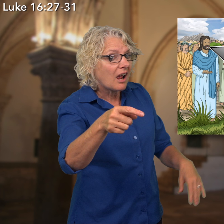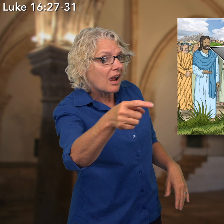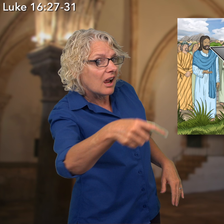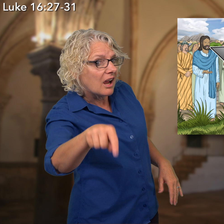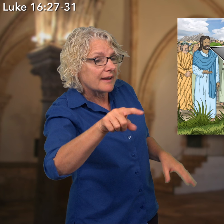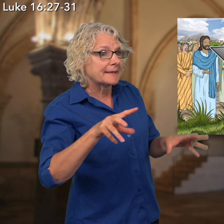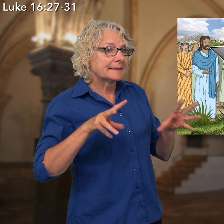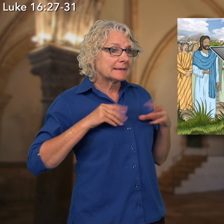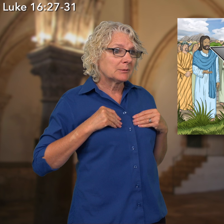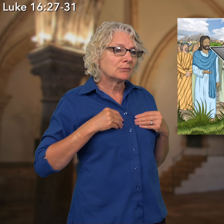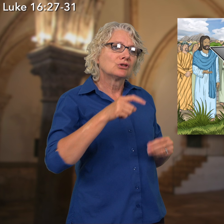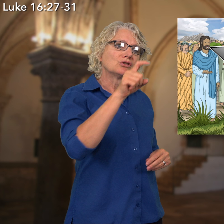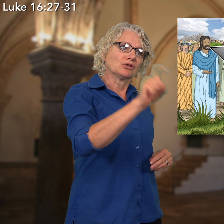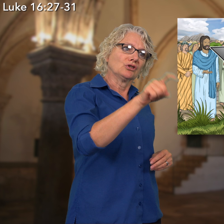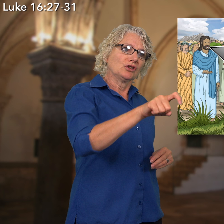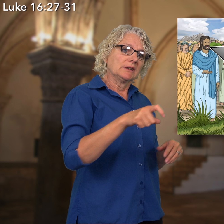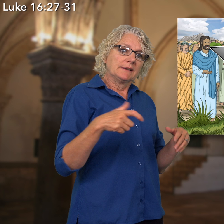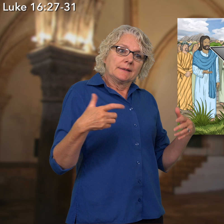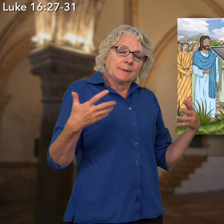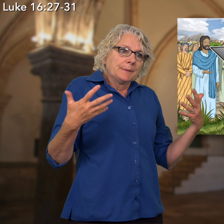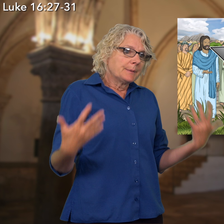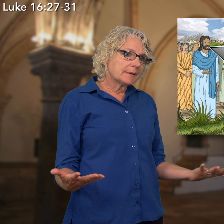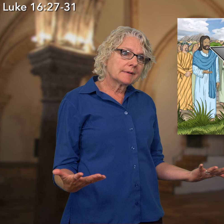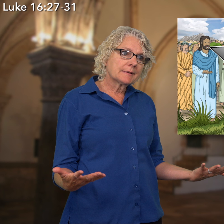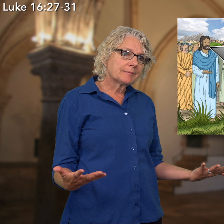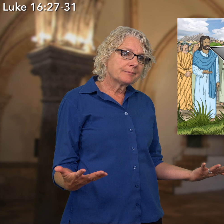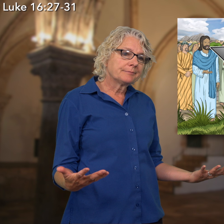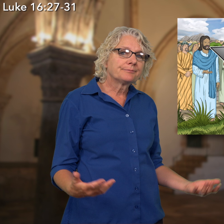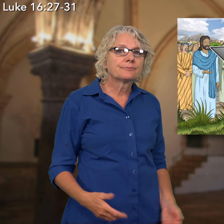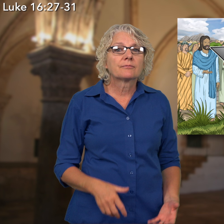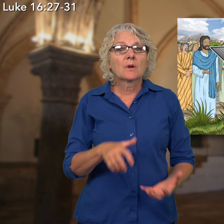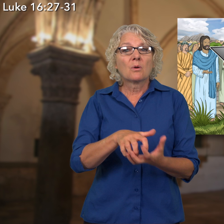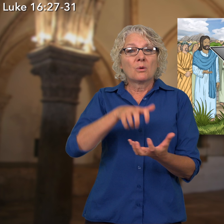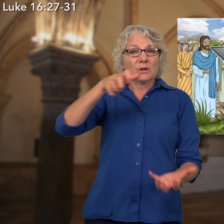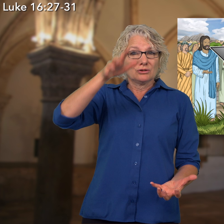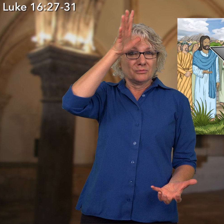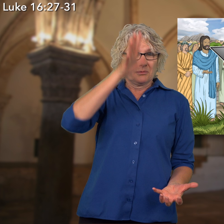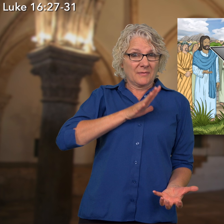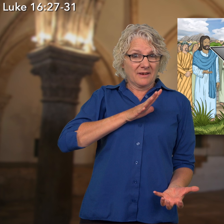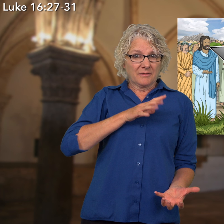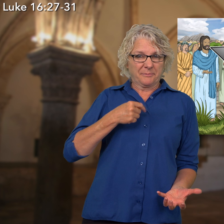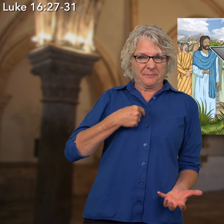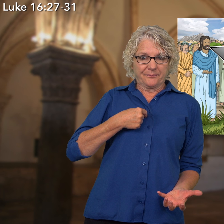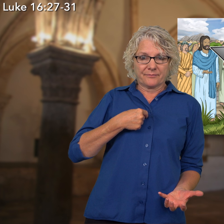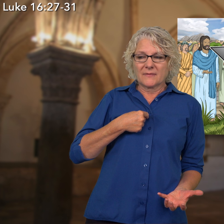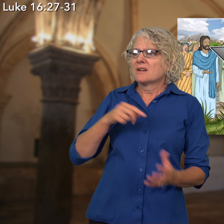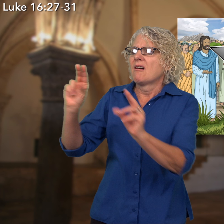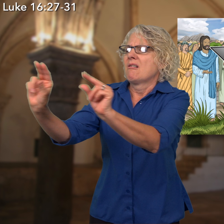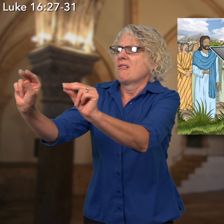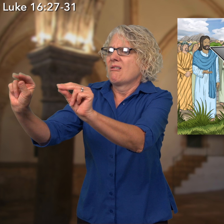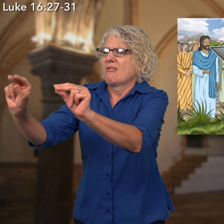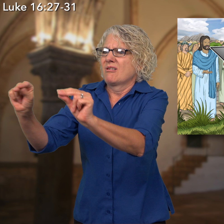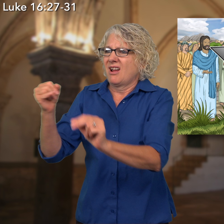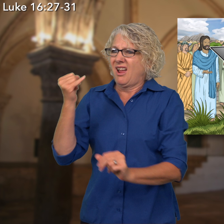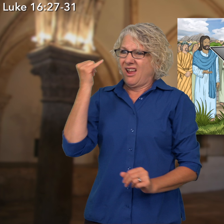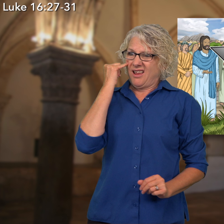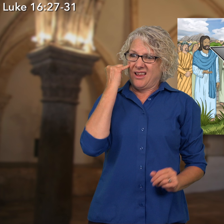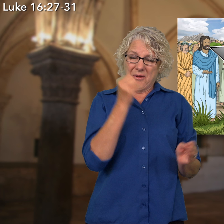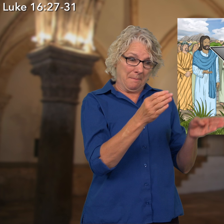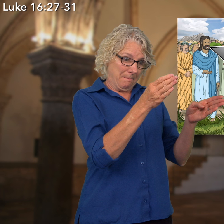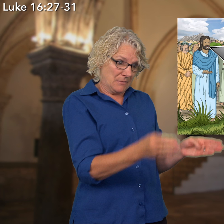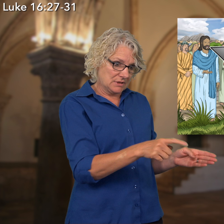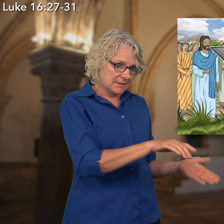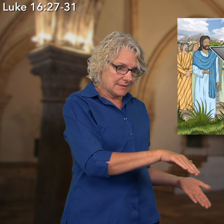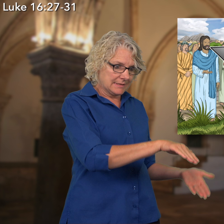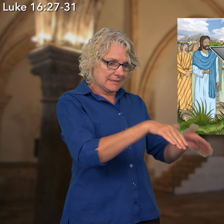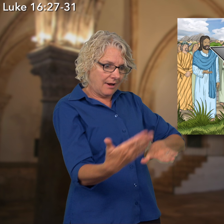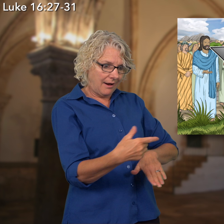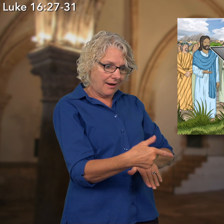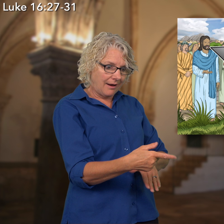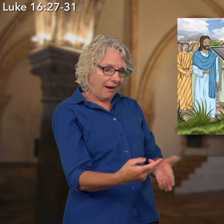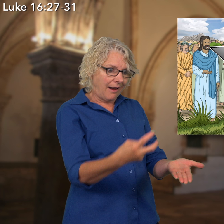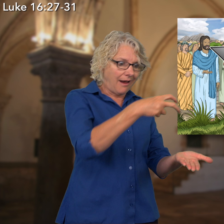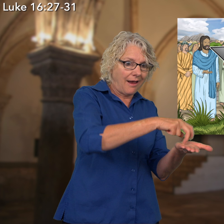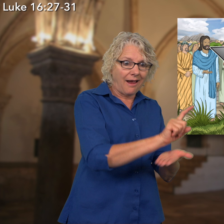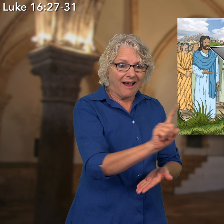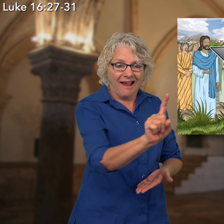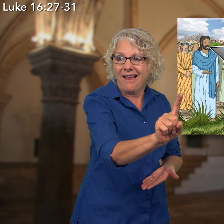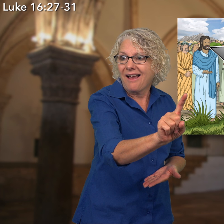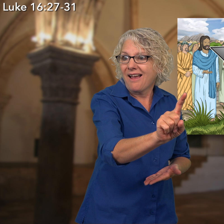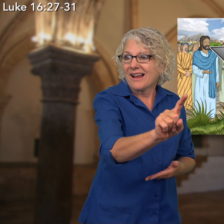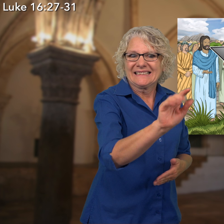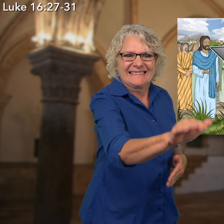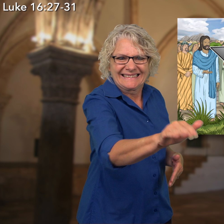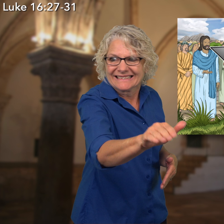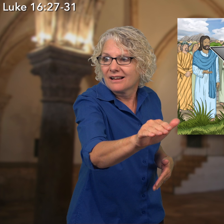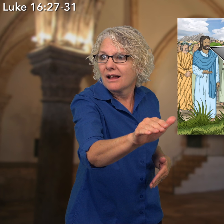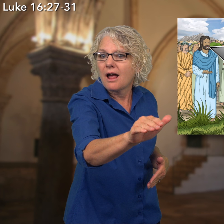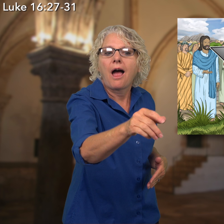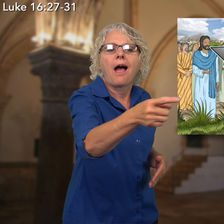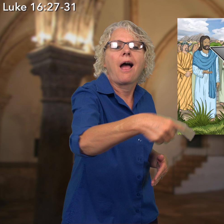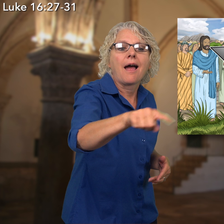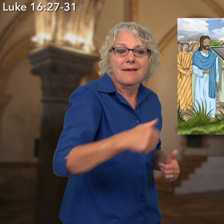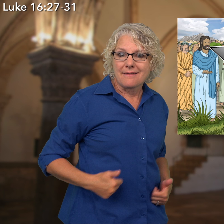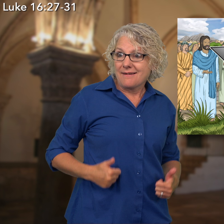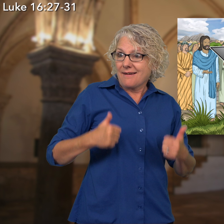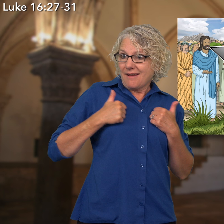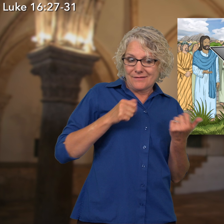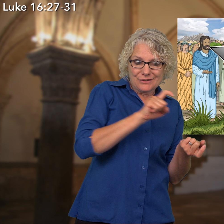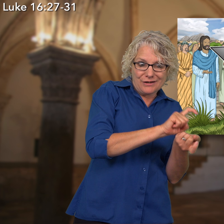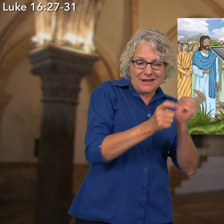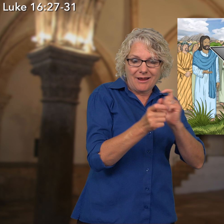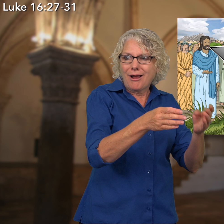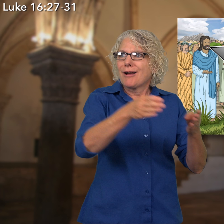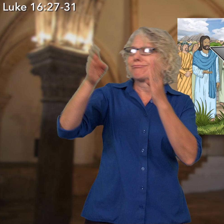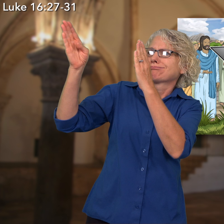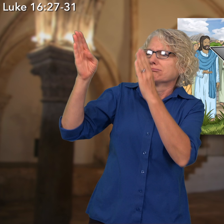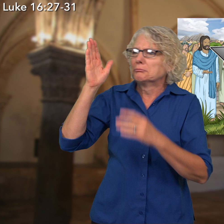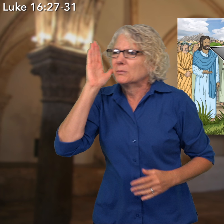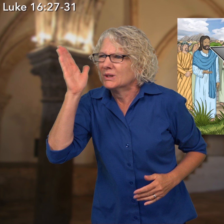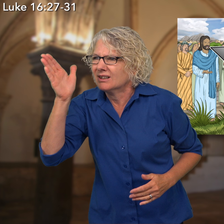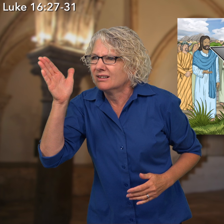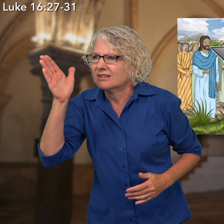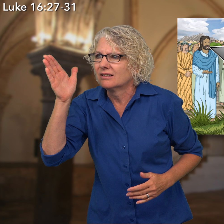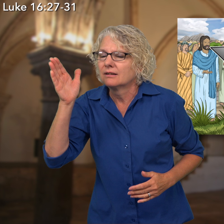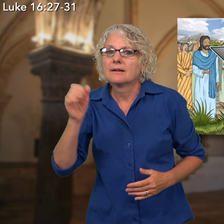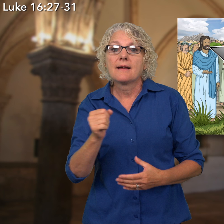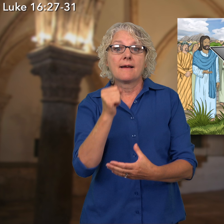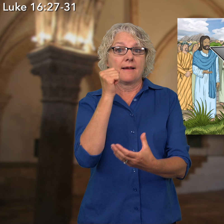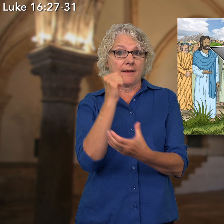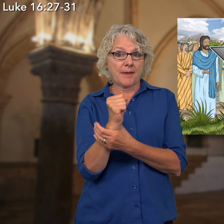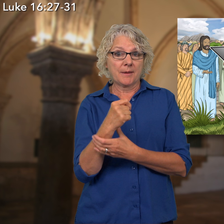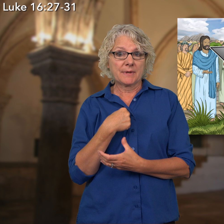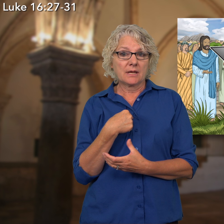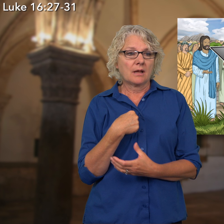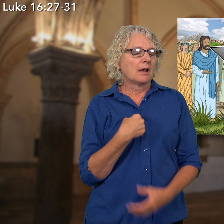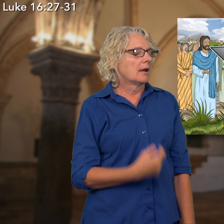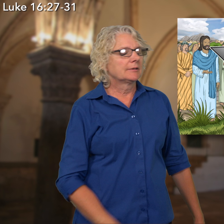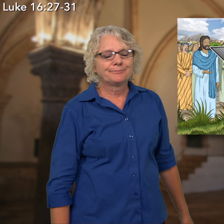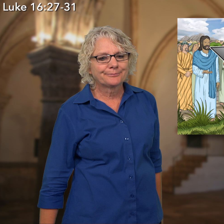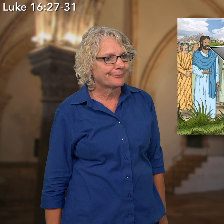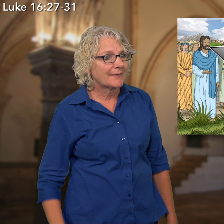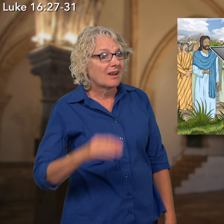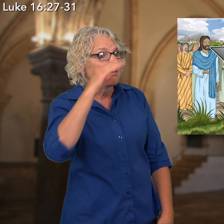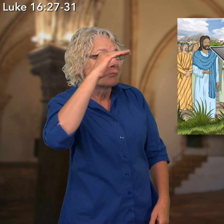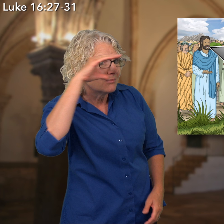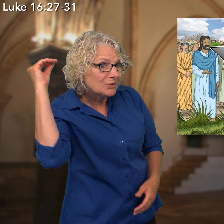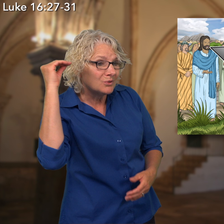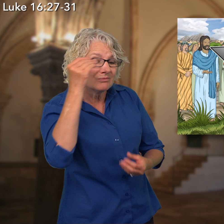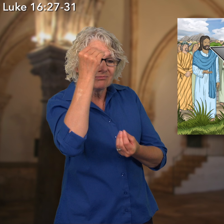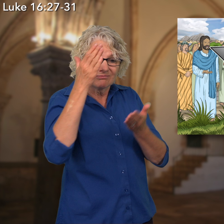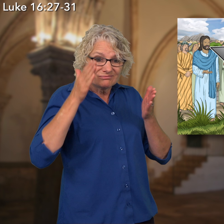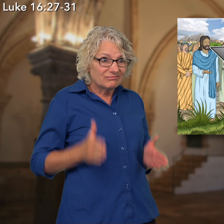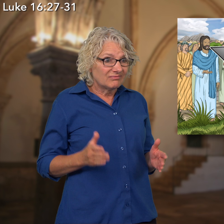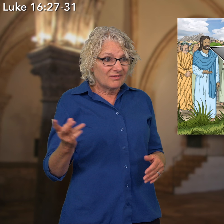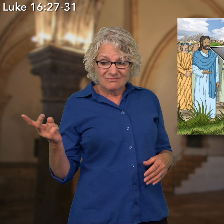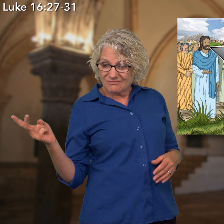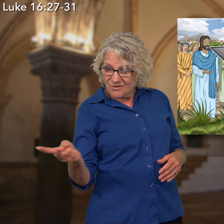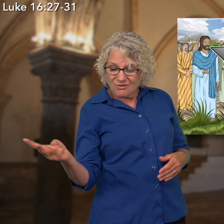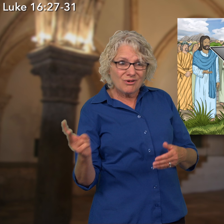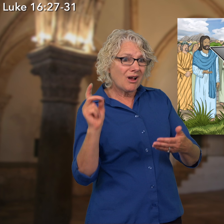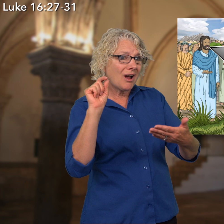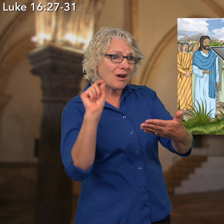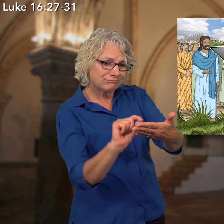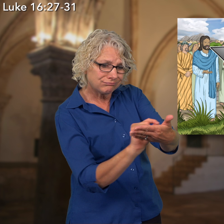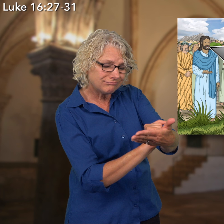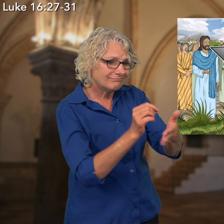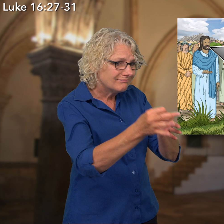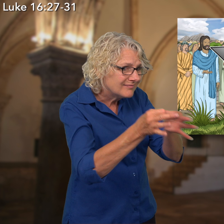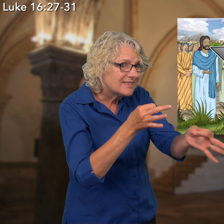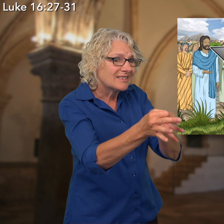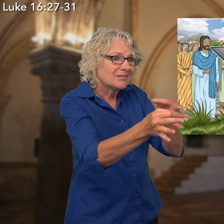let your brothers listen to them.’ ‘No, father Abraham,’ he said, ‘but if someone is sent to them from the dead, they will repent.’